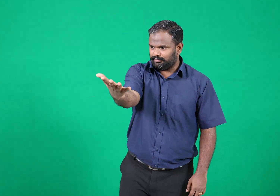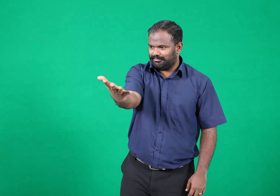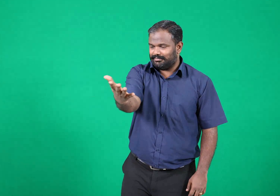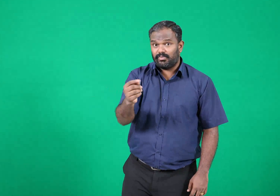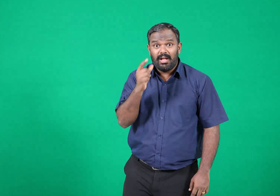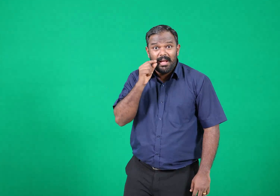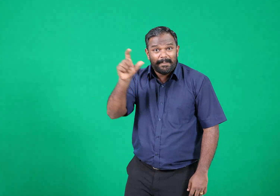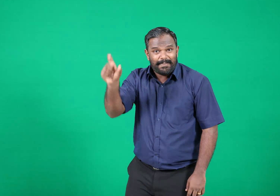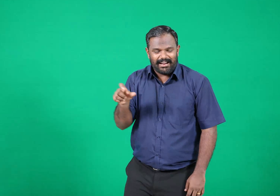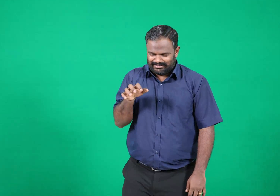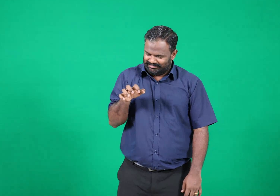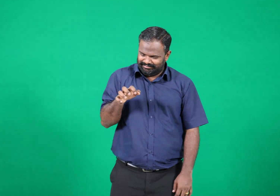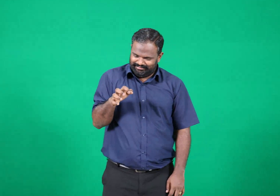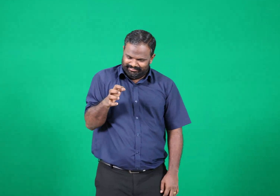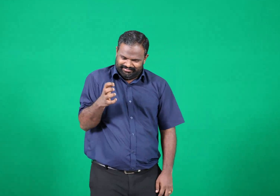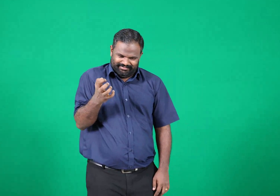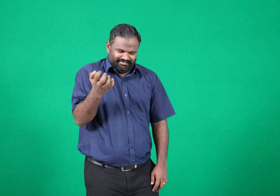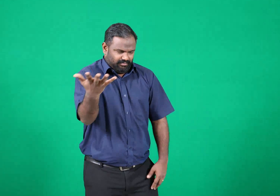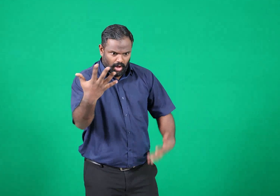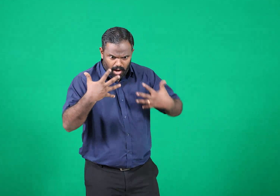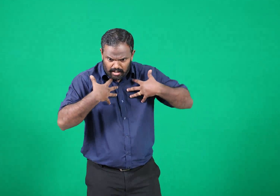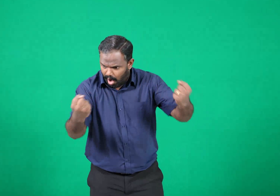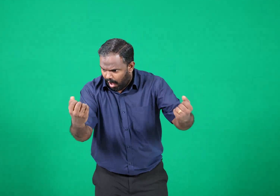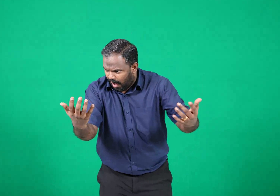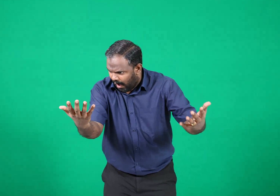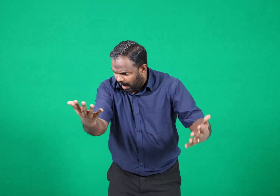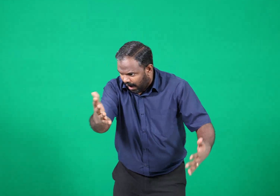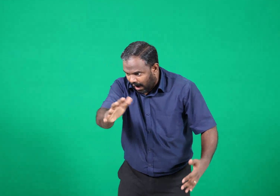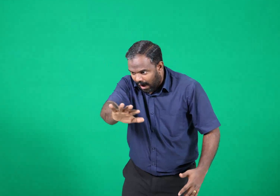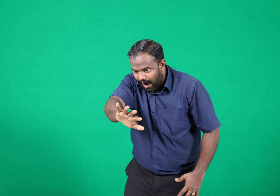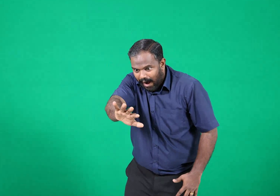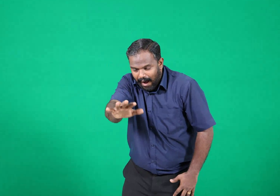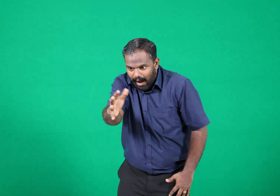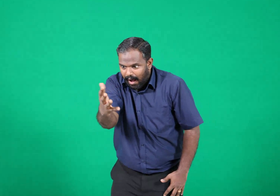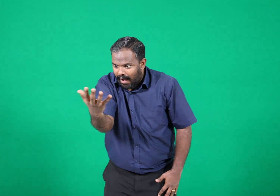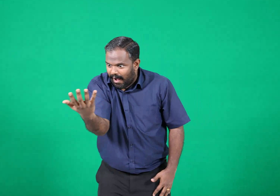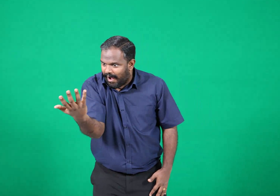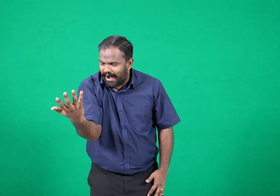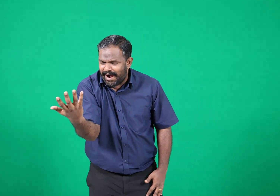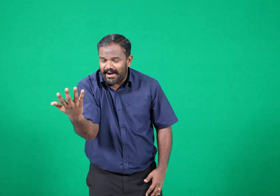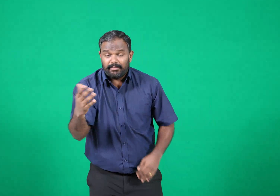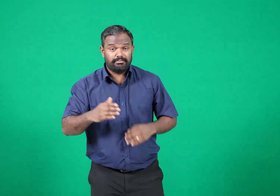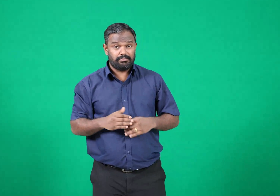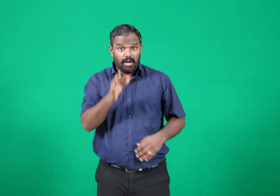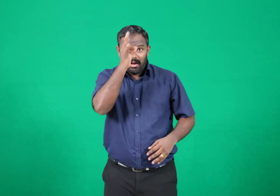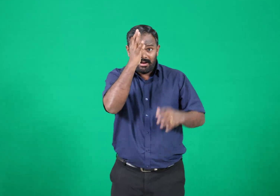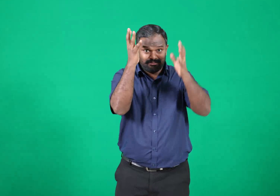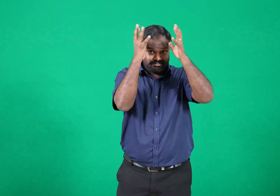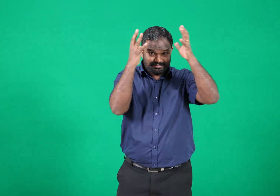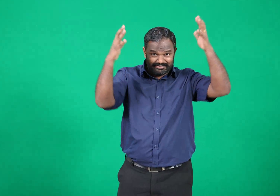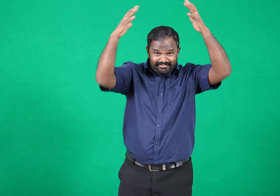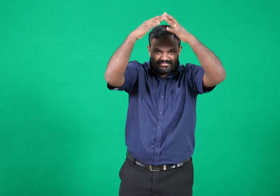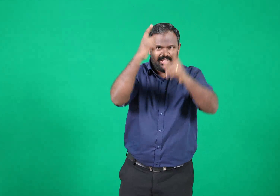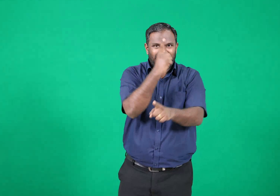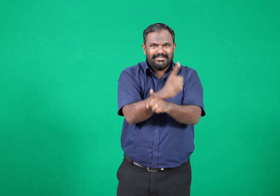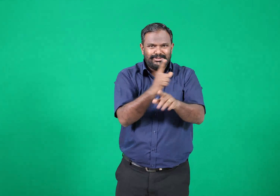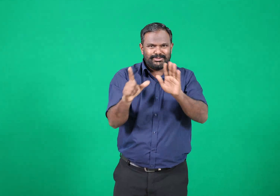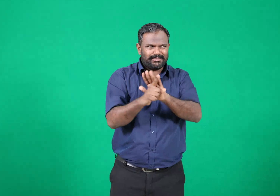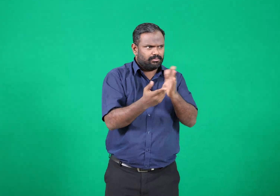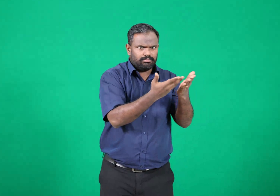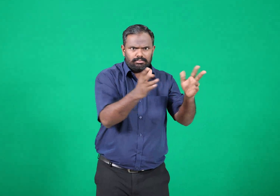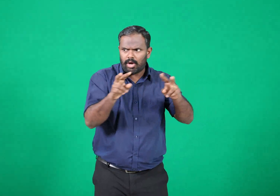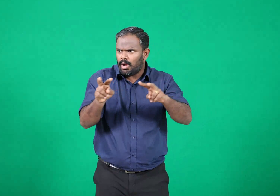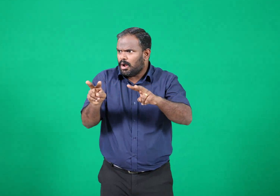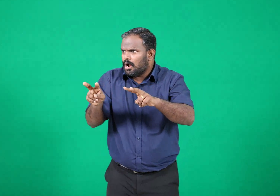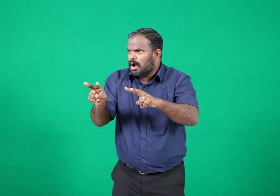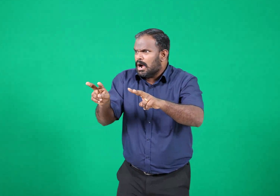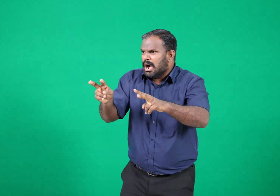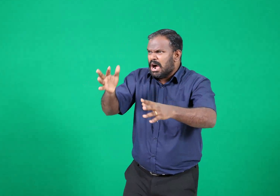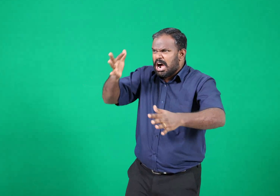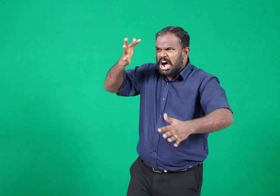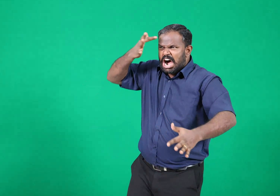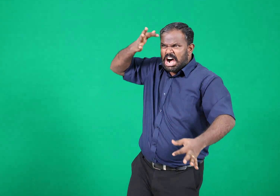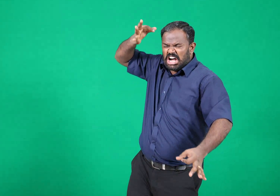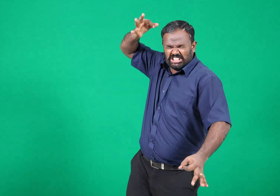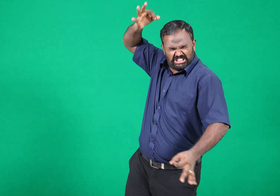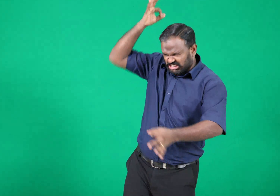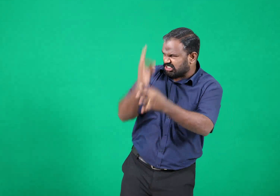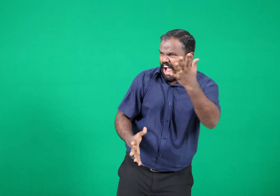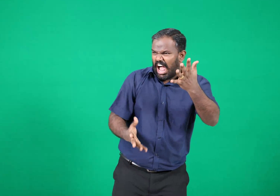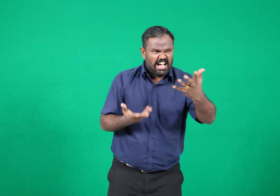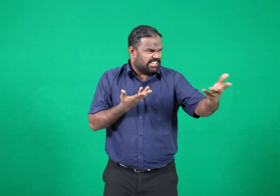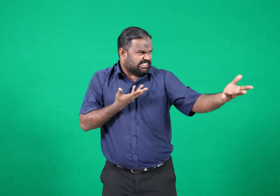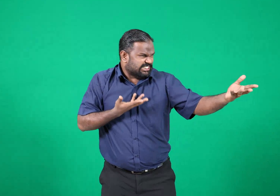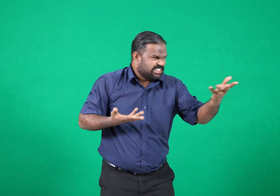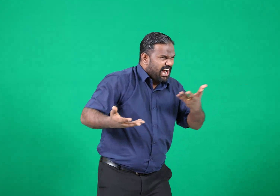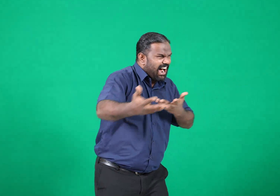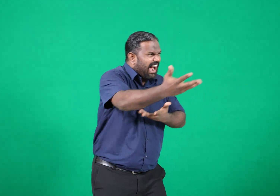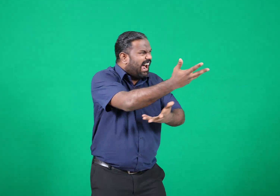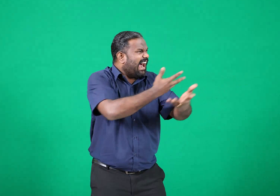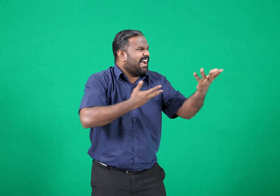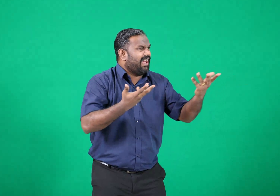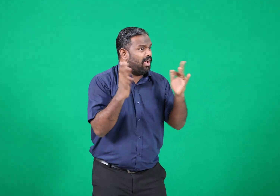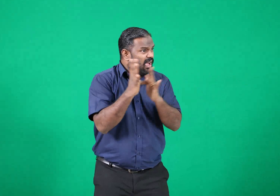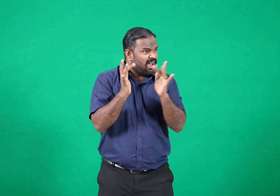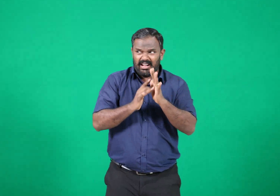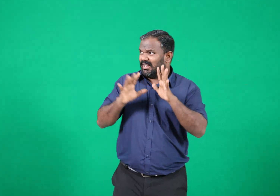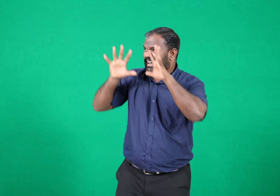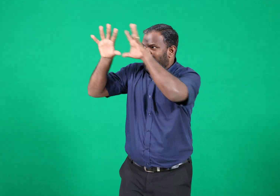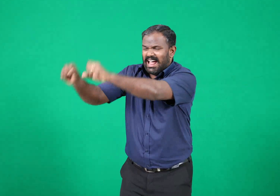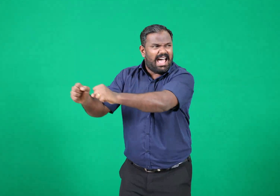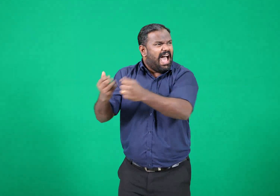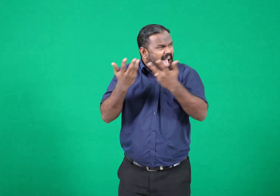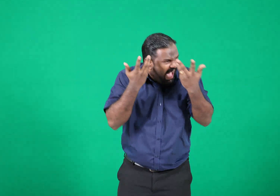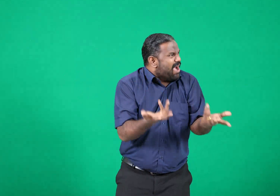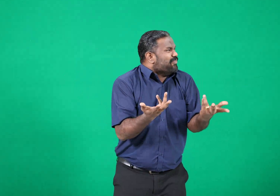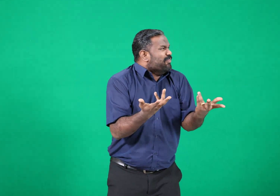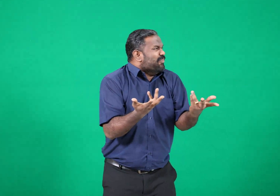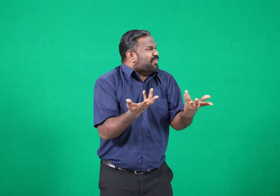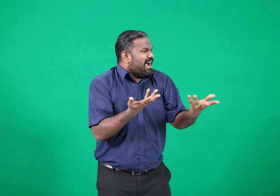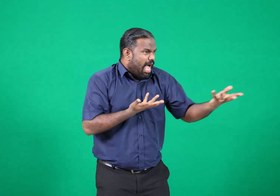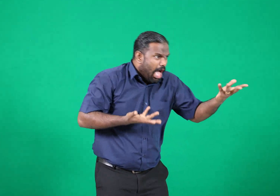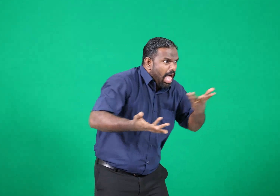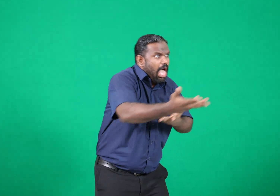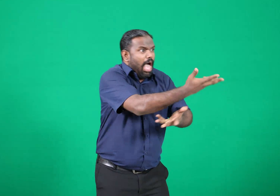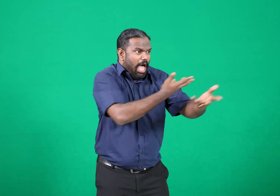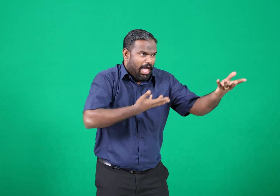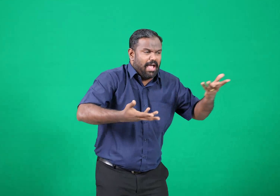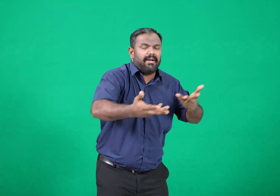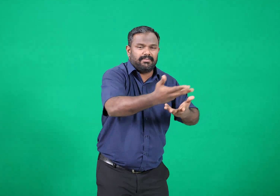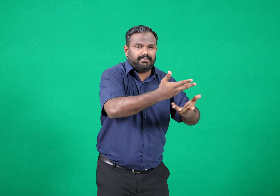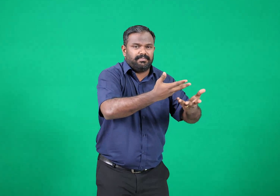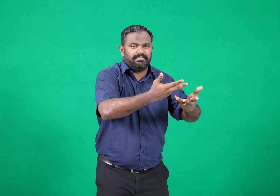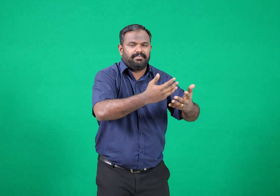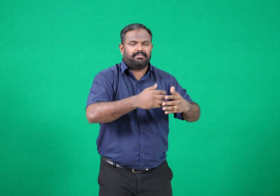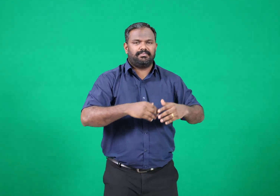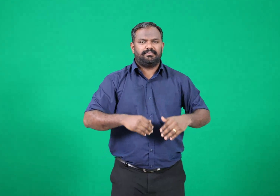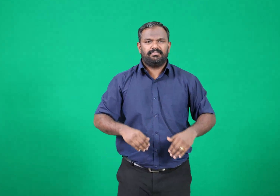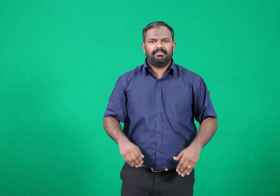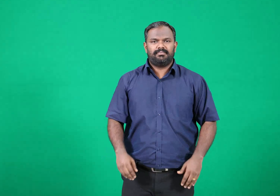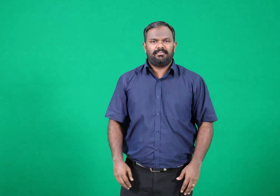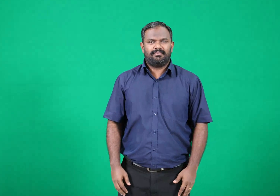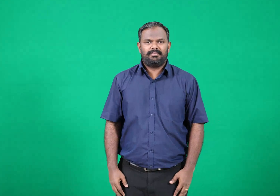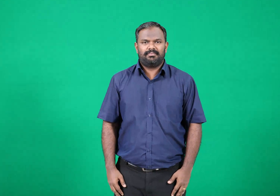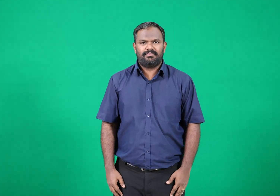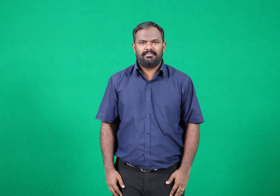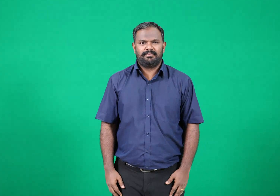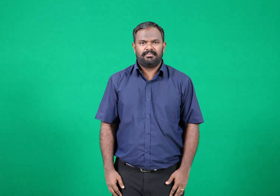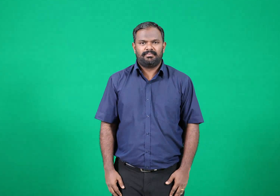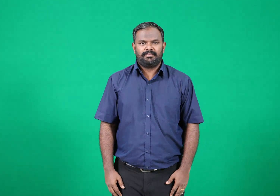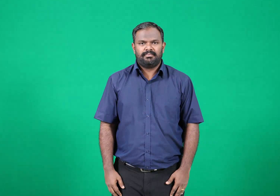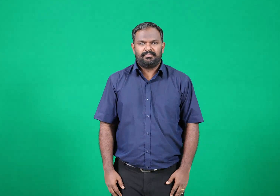But the scribes and Pharisees were filled with rage and began to discuss with one another what they might do to Jesus.